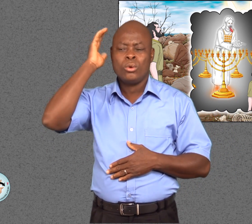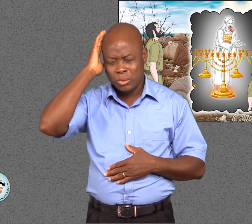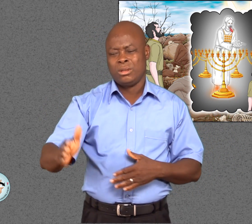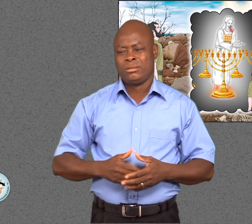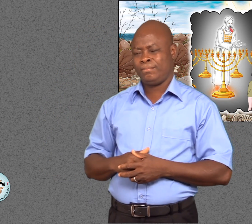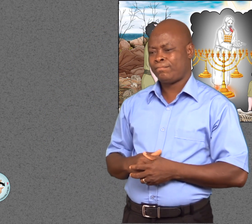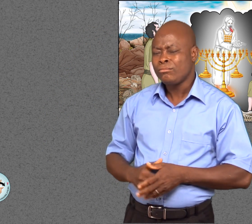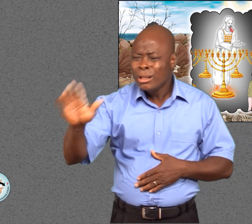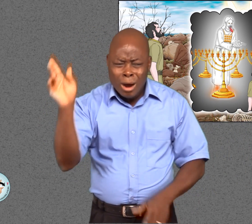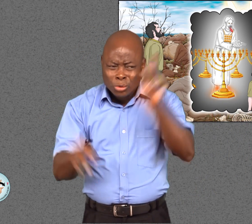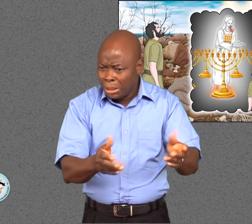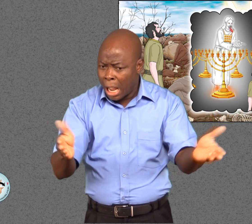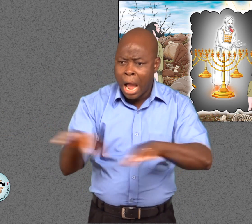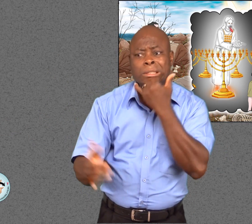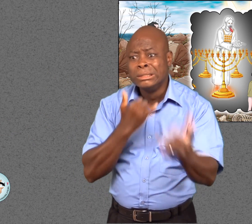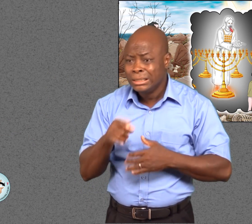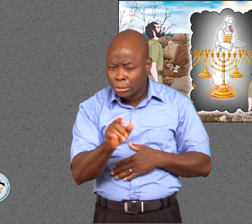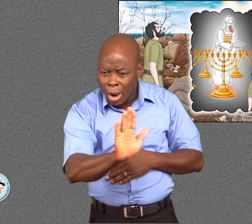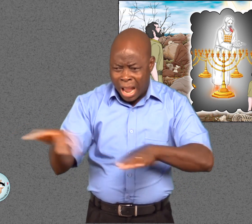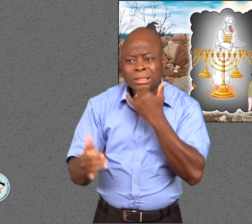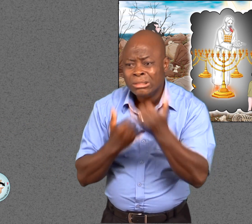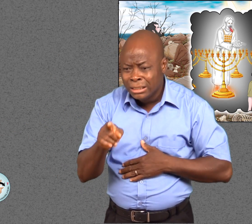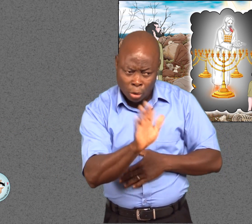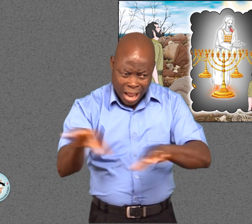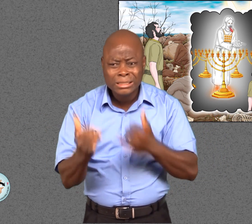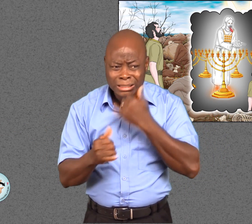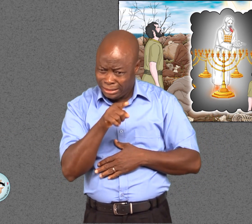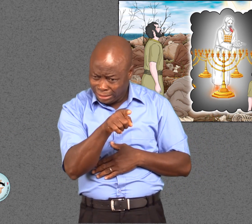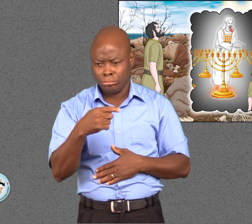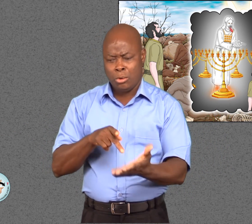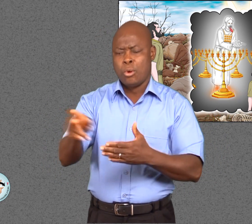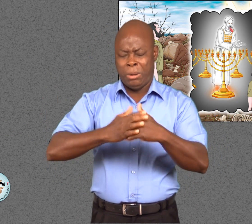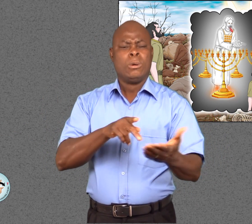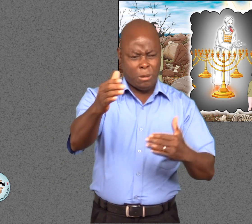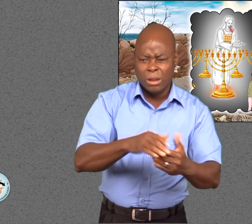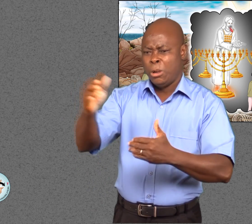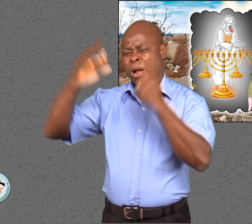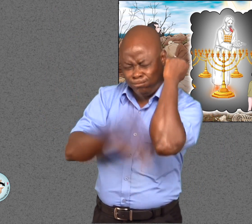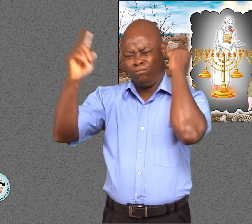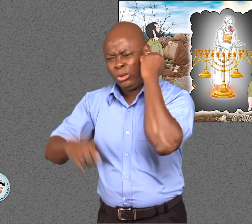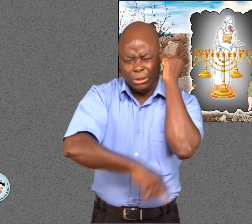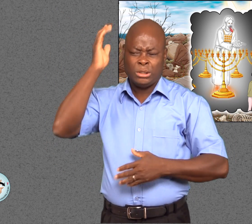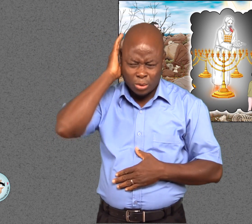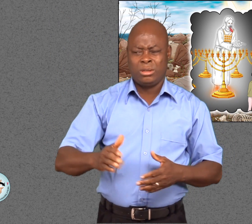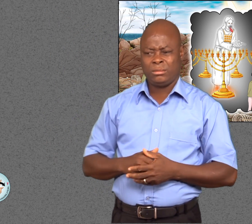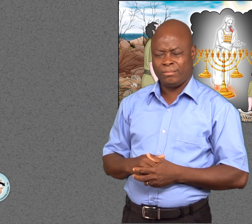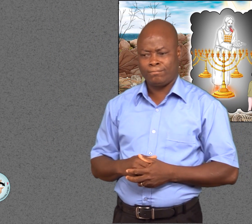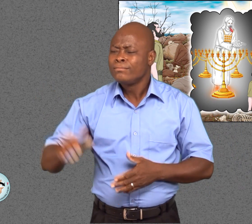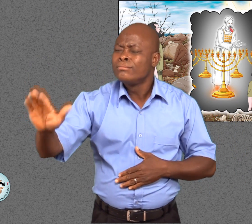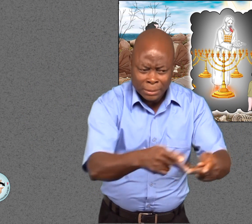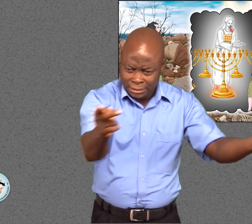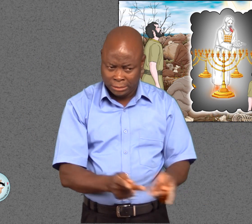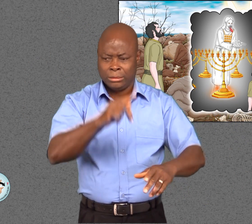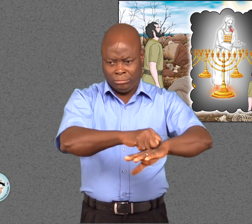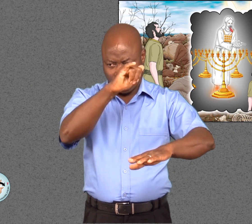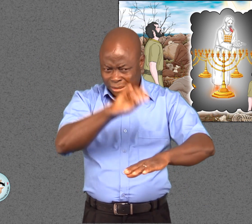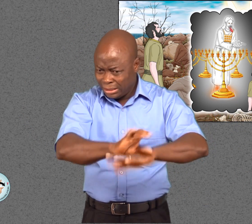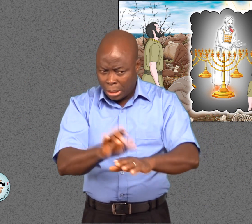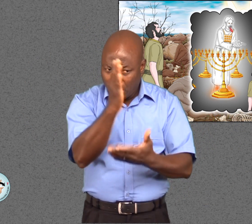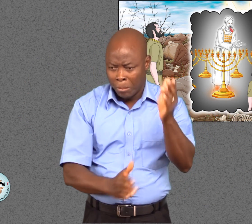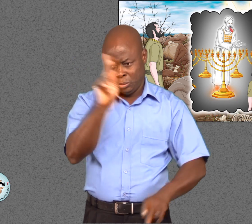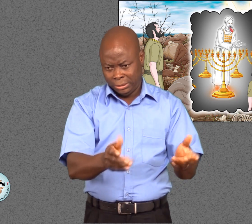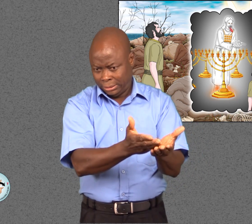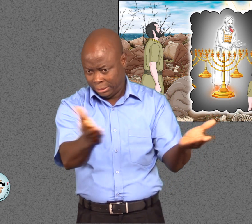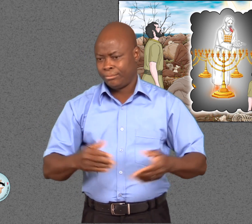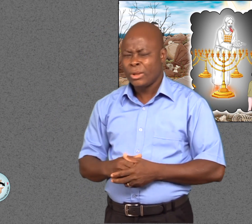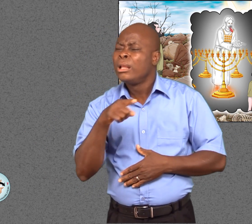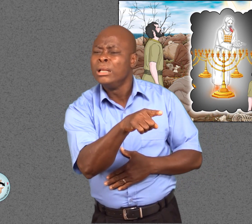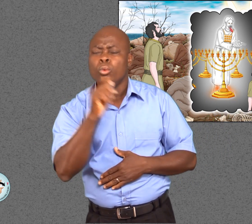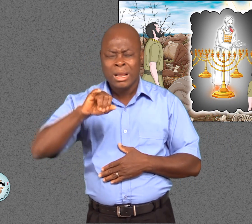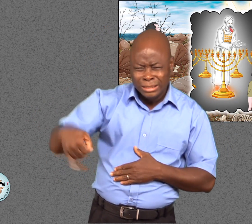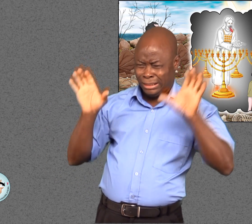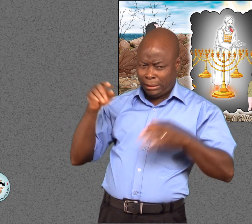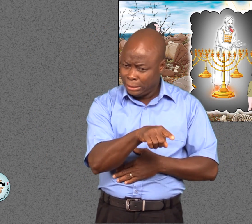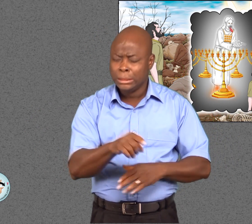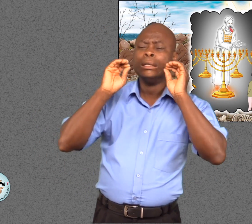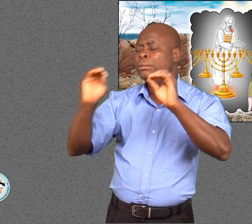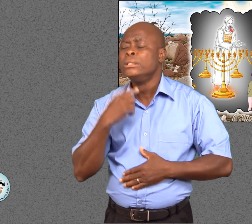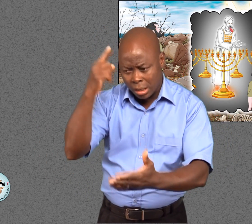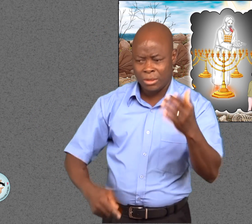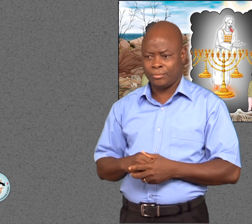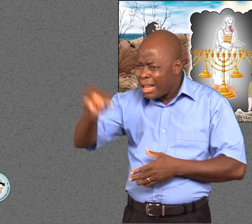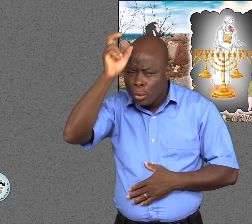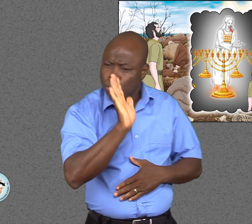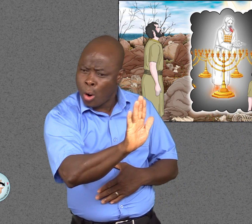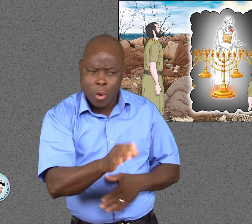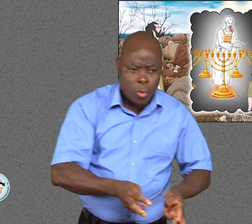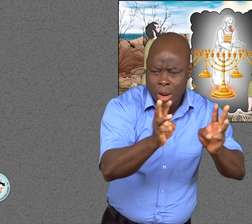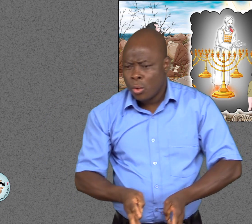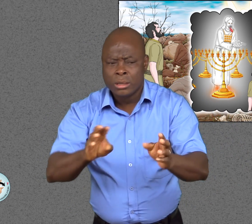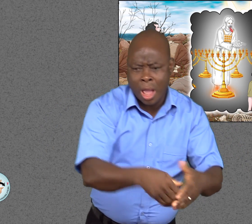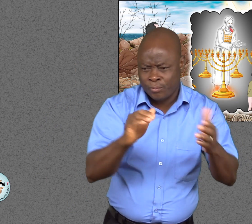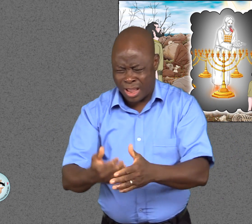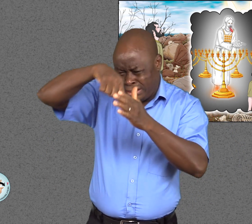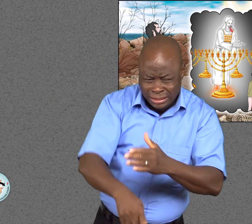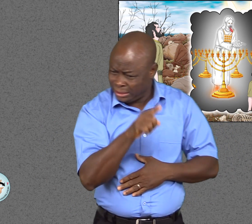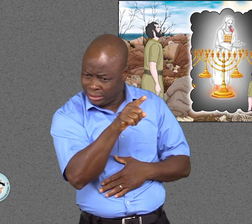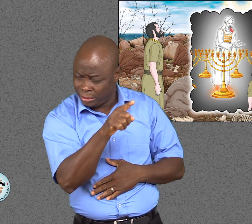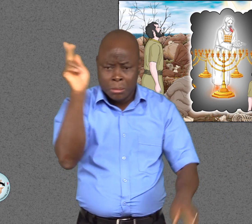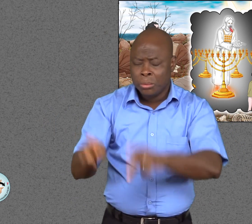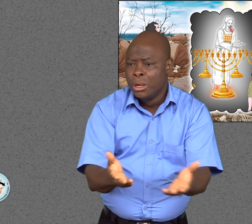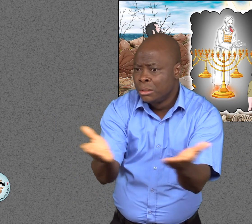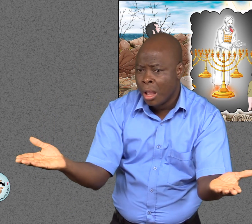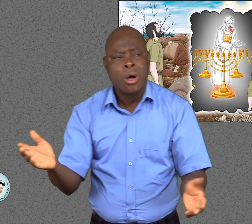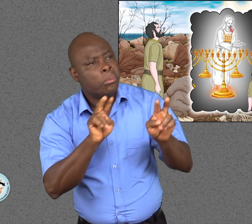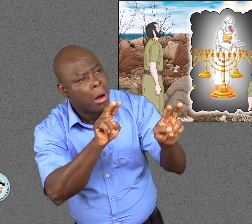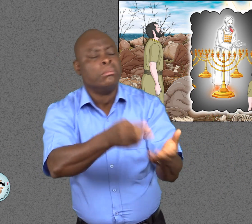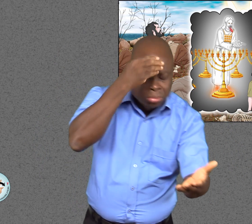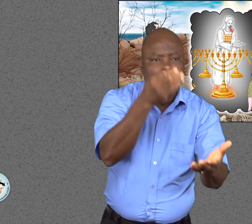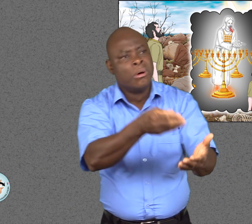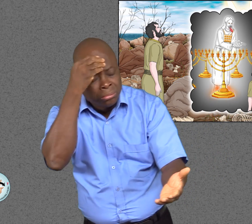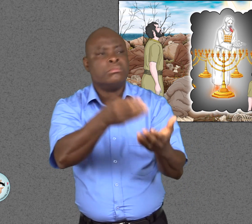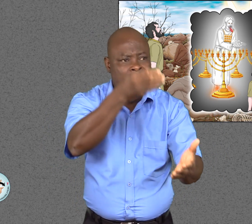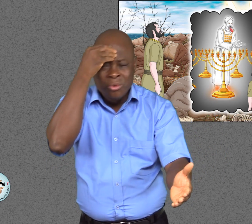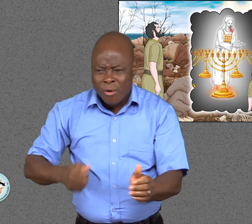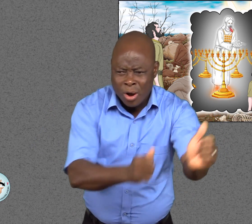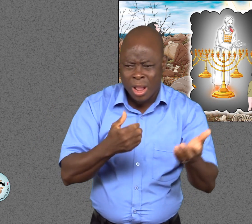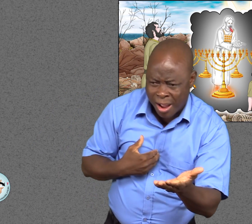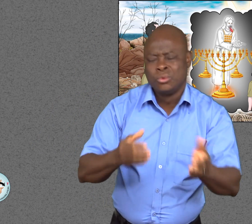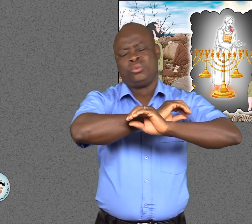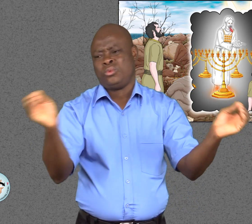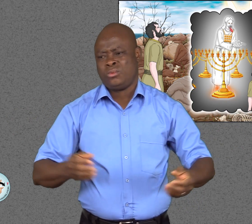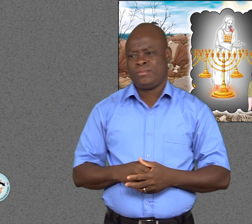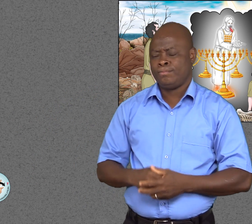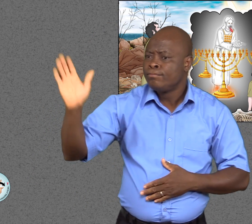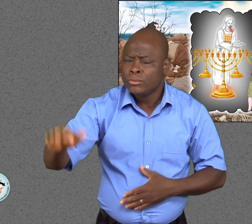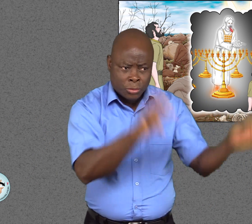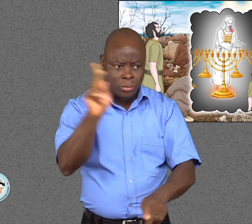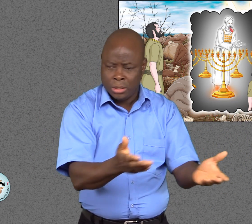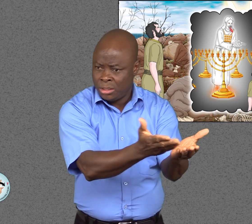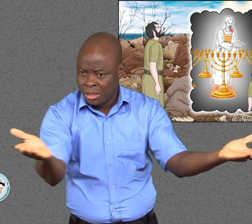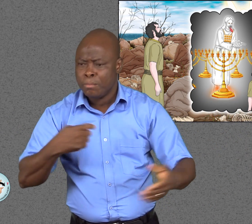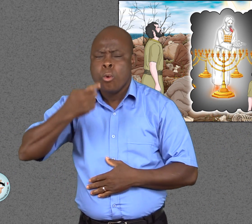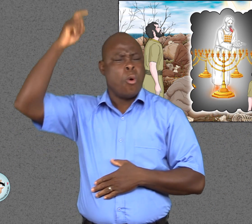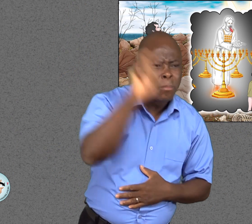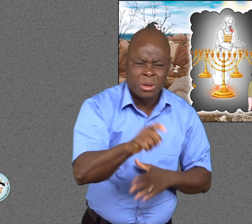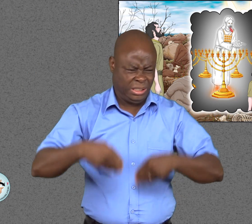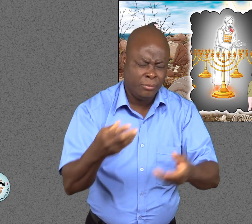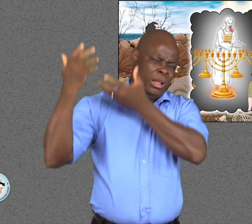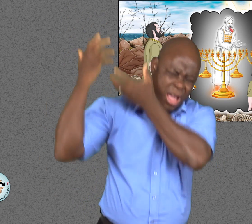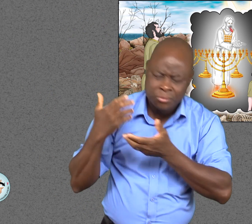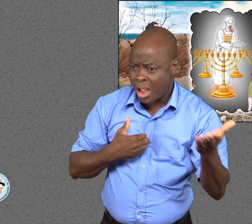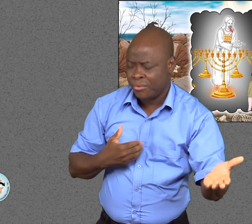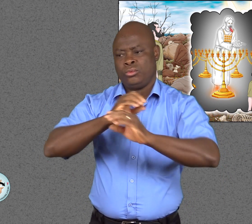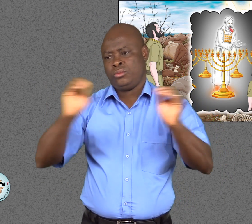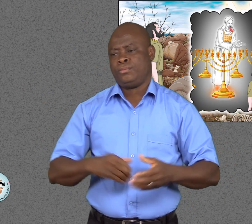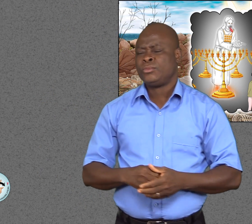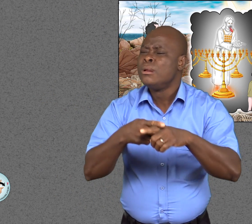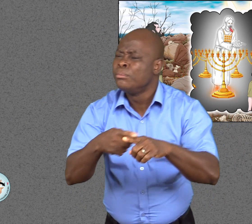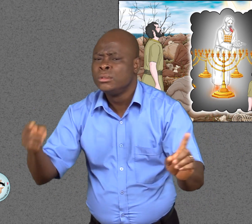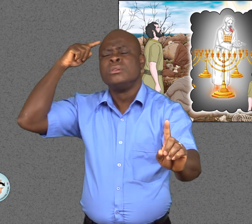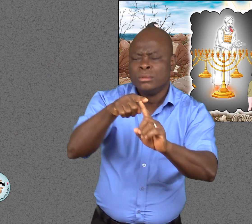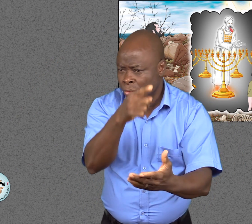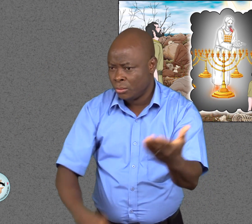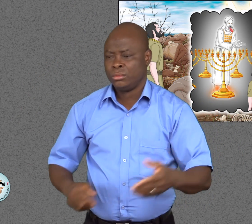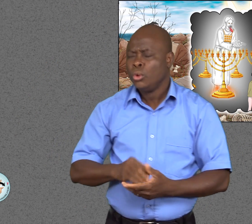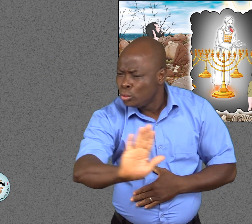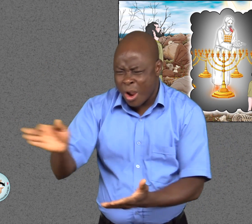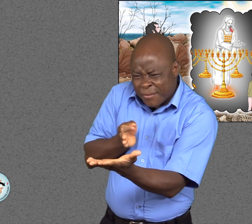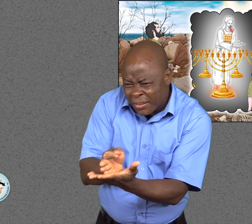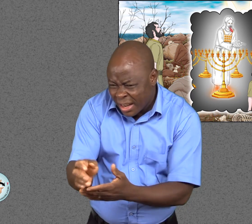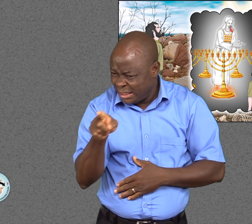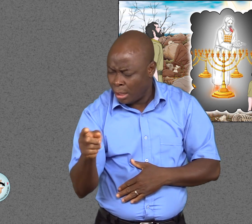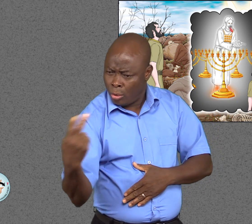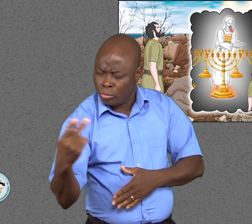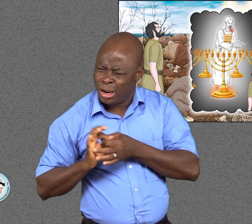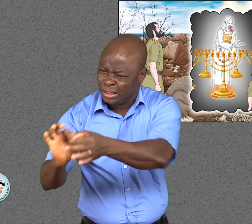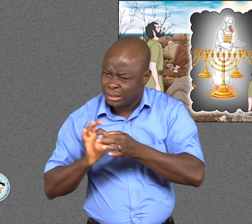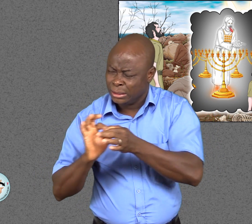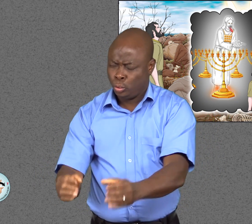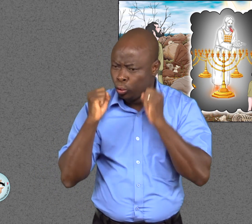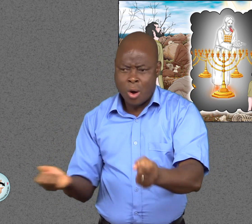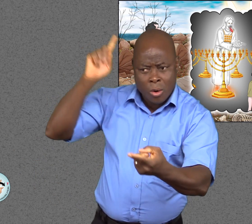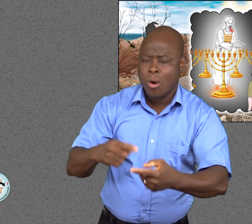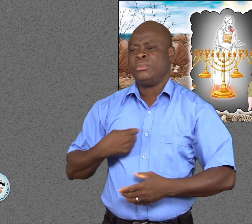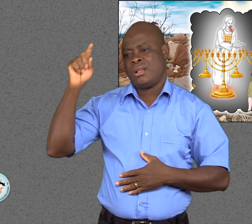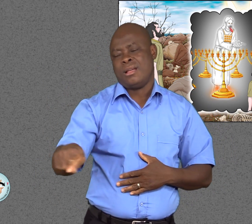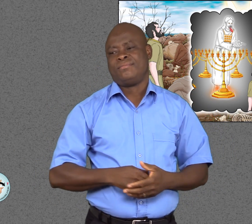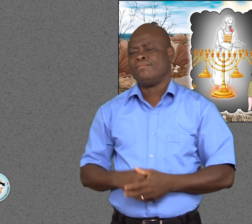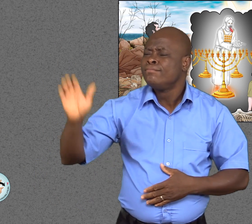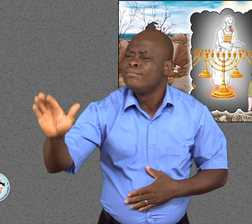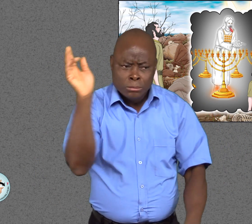But I say to the rest of you in Thyatira, who do not hold to her teaching and have not learned the so-called deep things of Satan: I will place no further burden upon you.